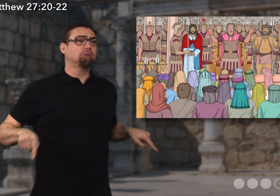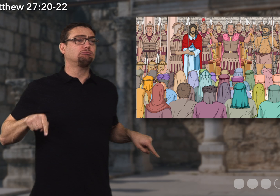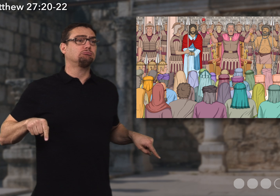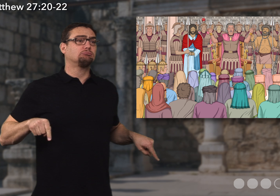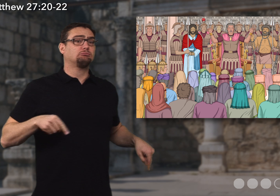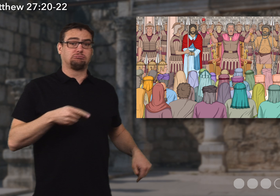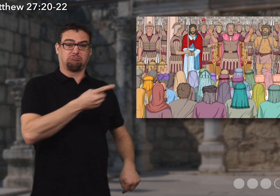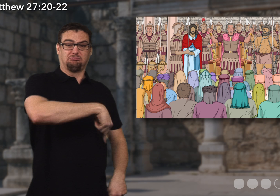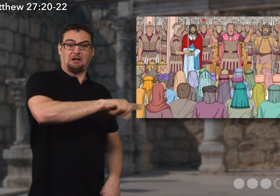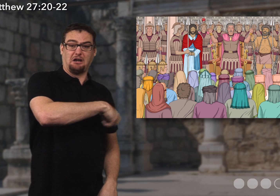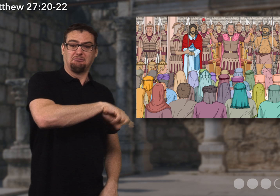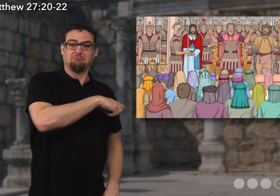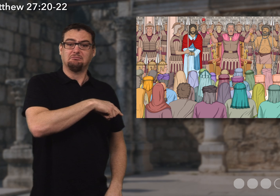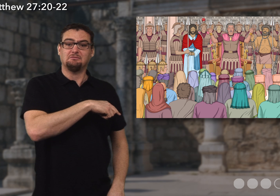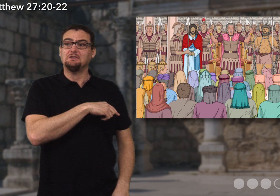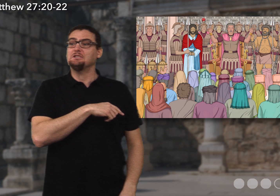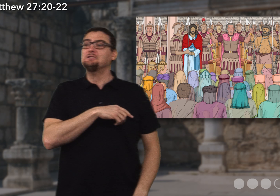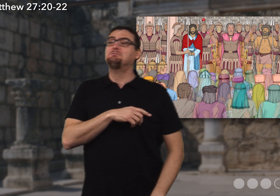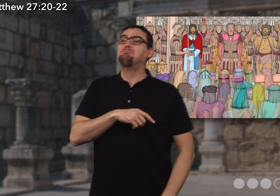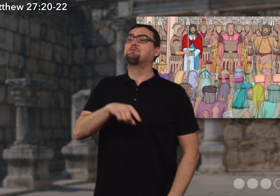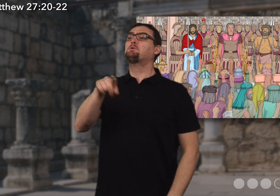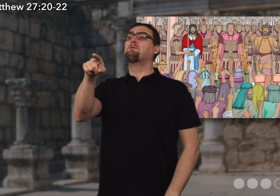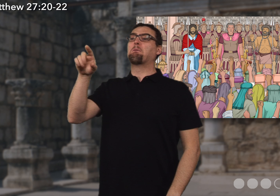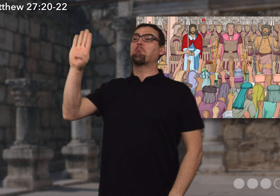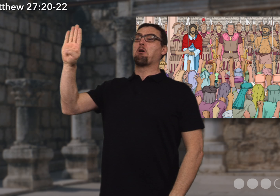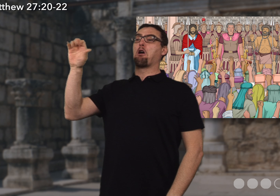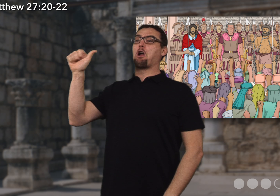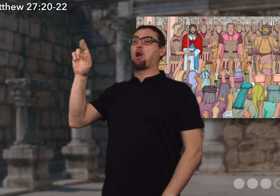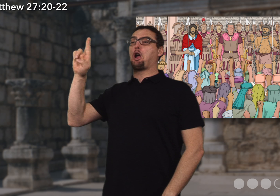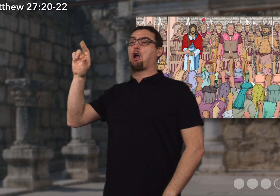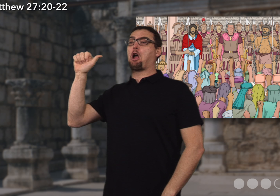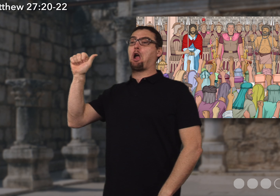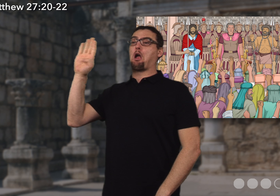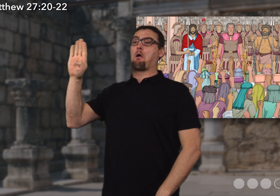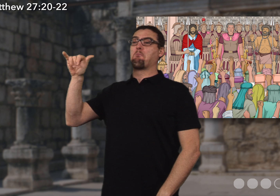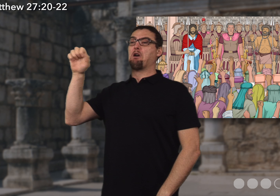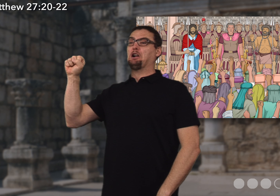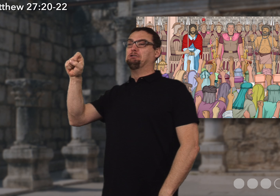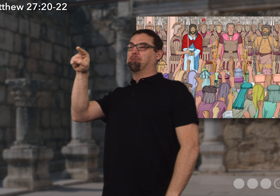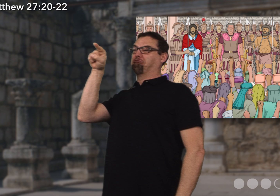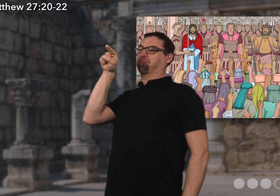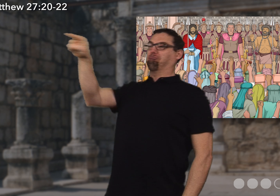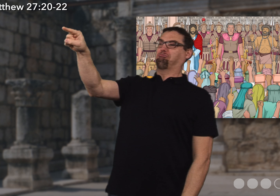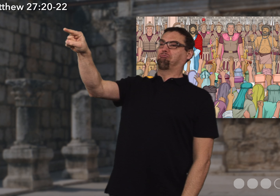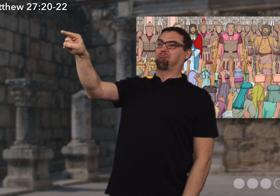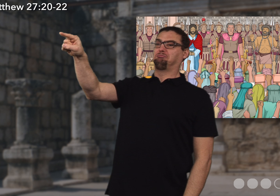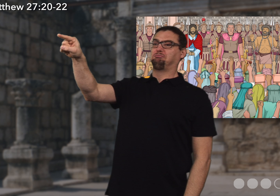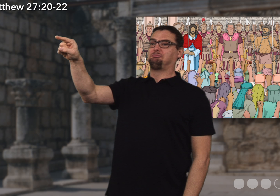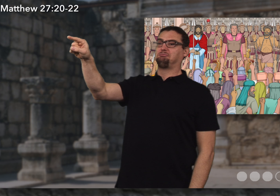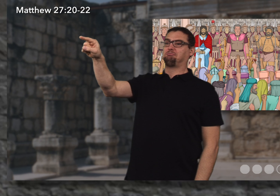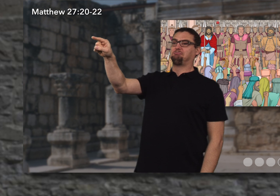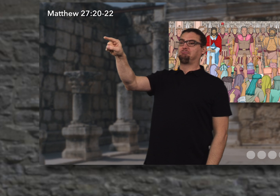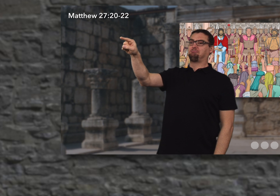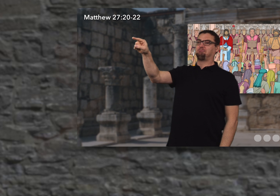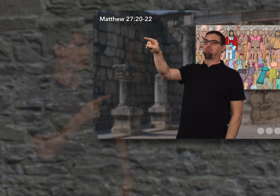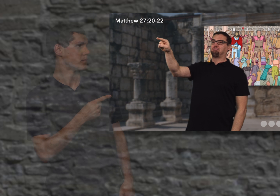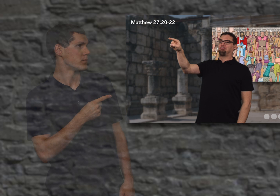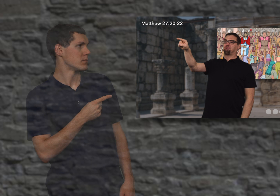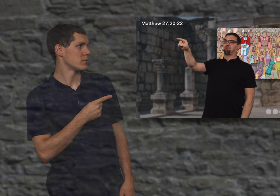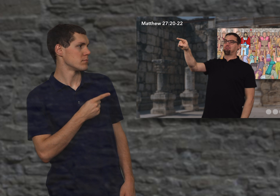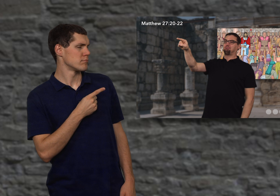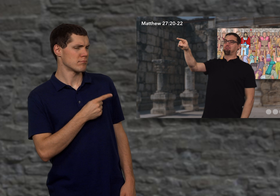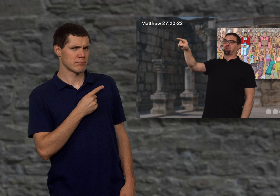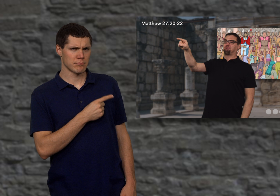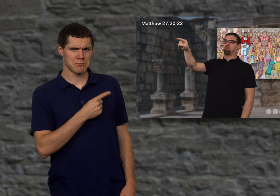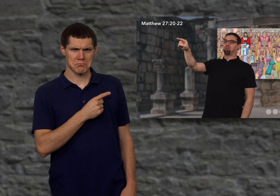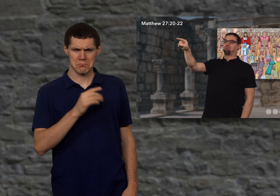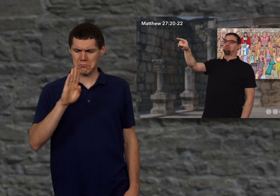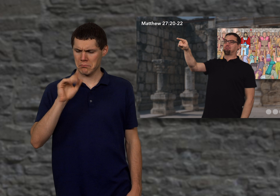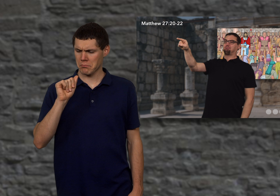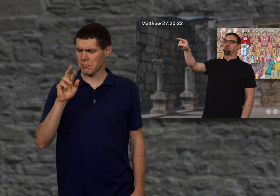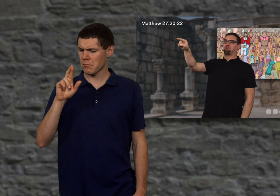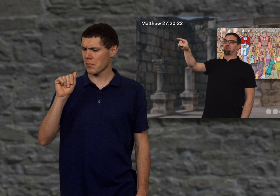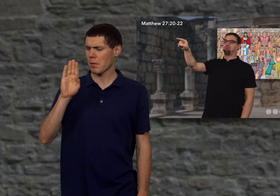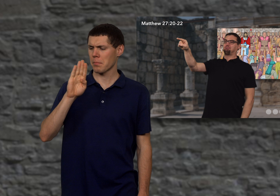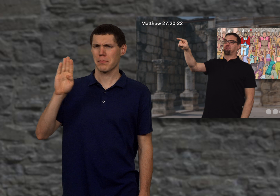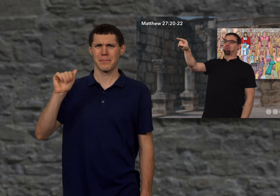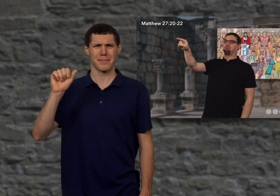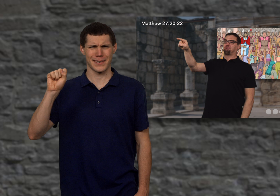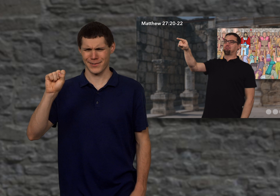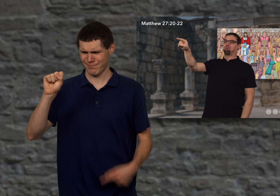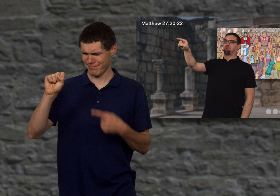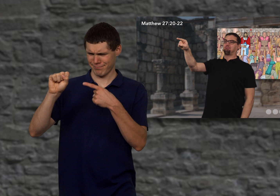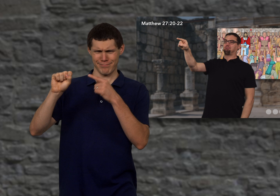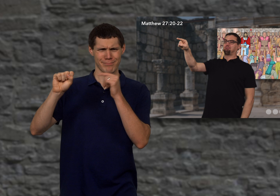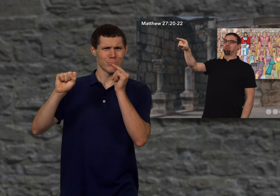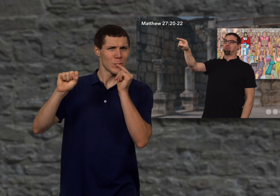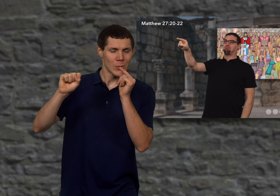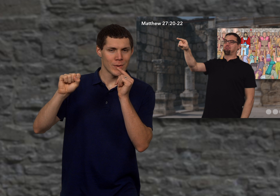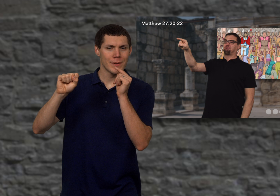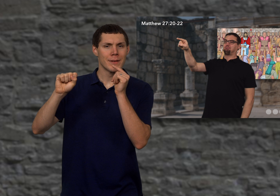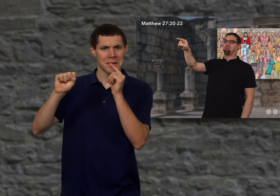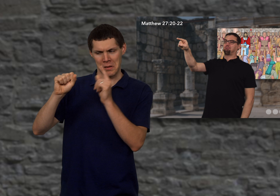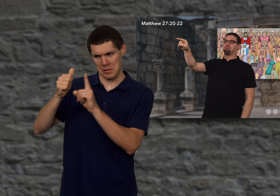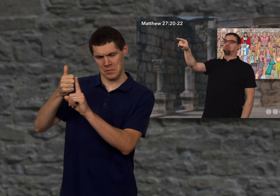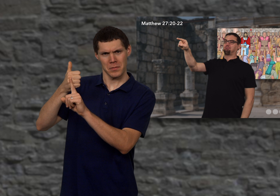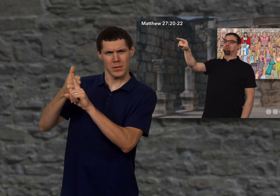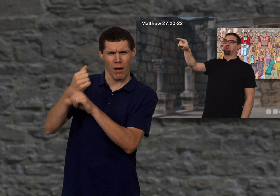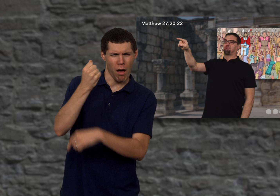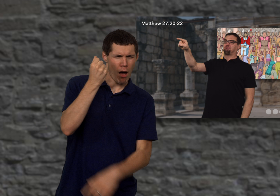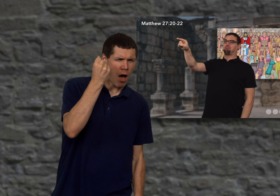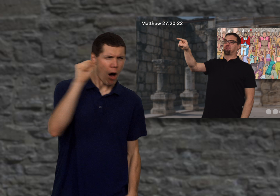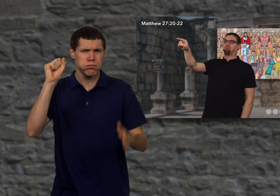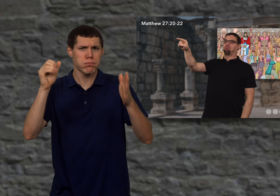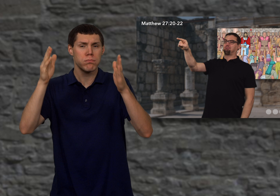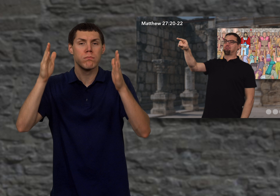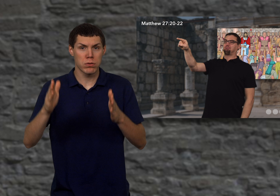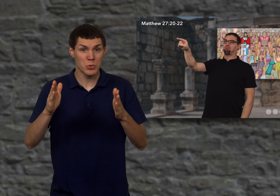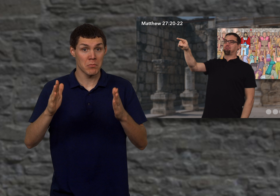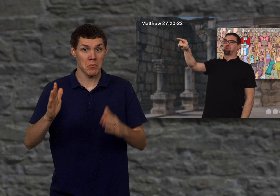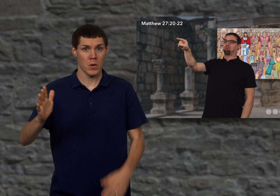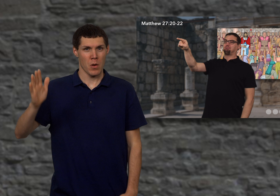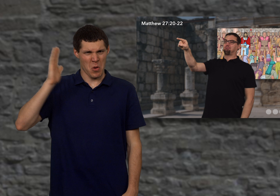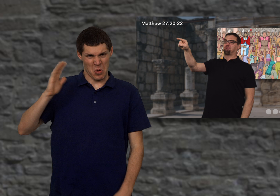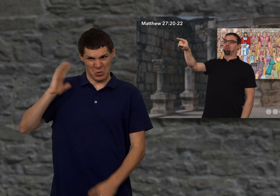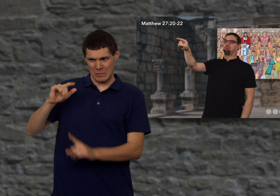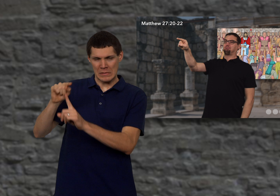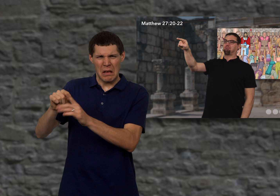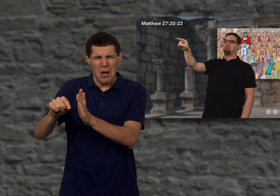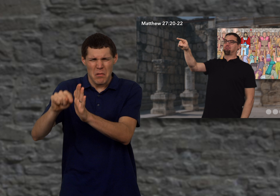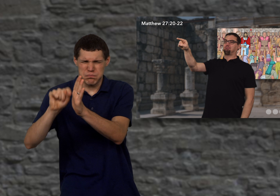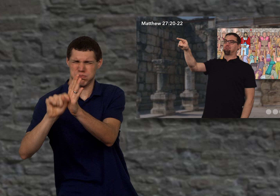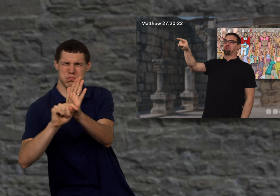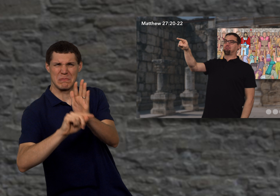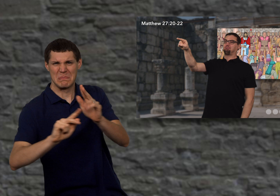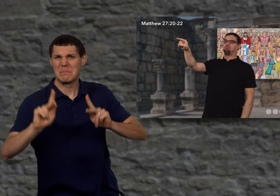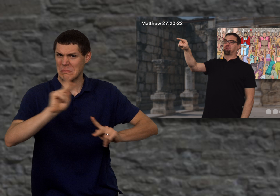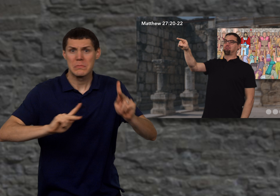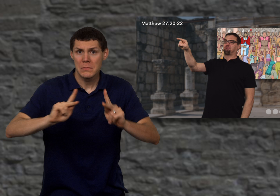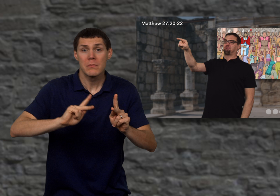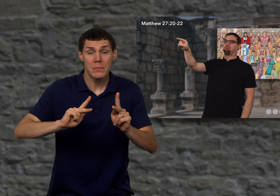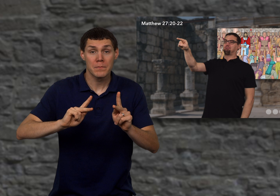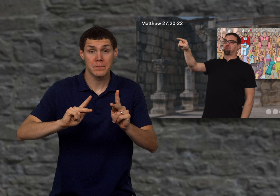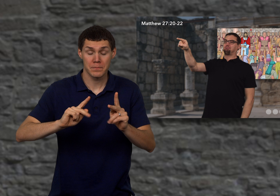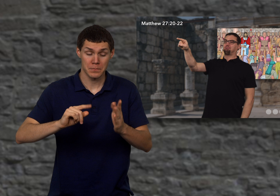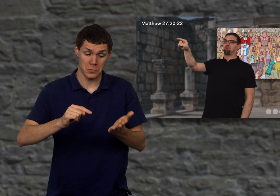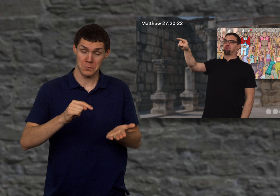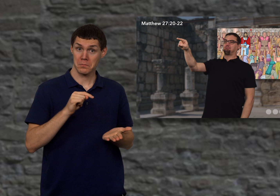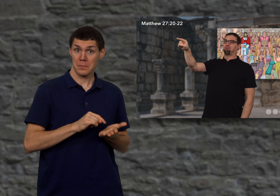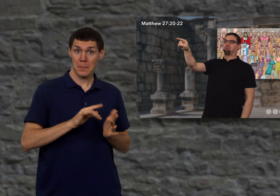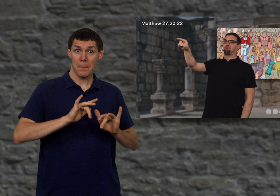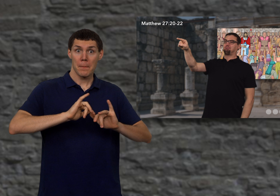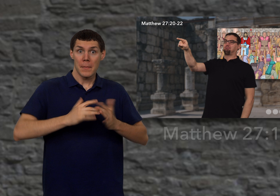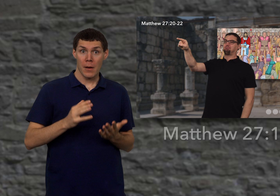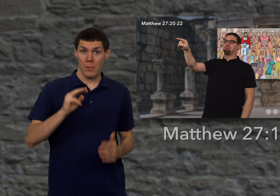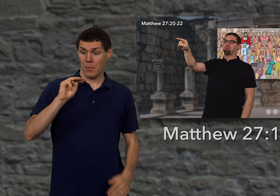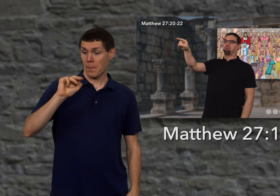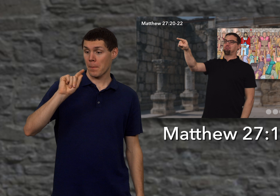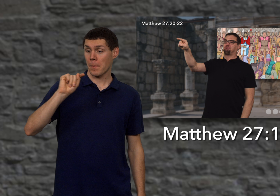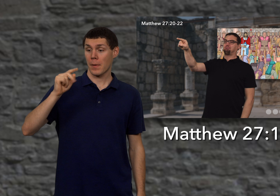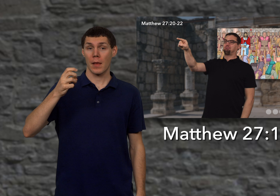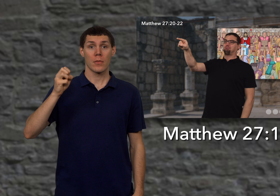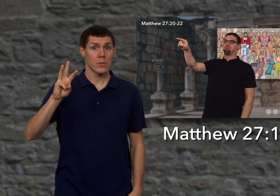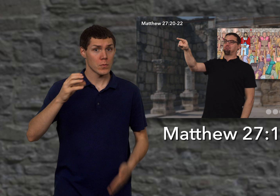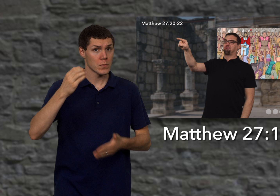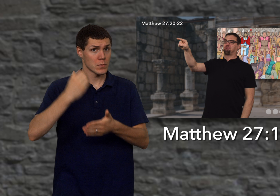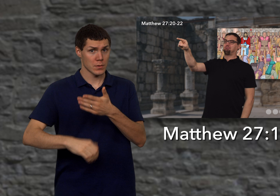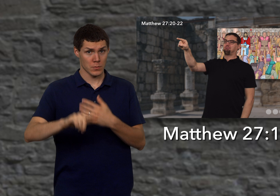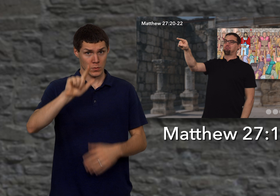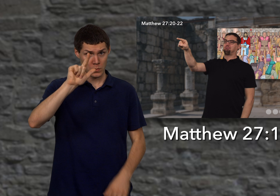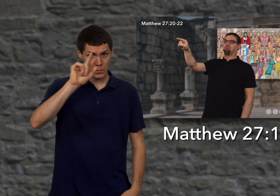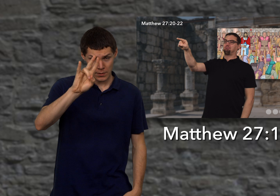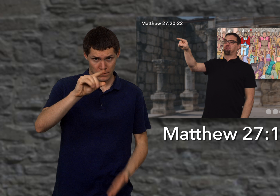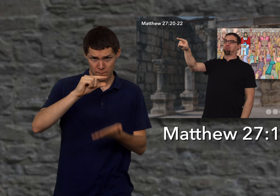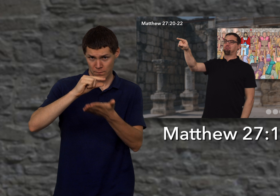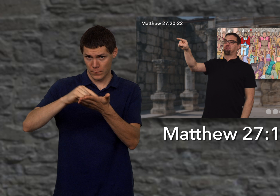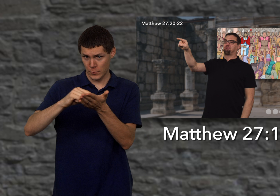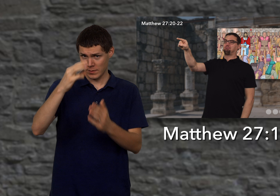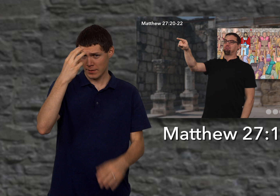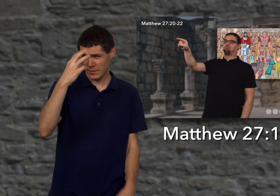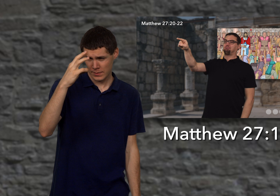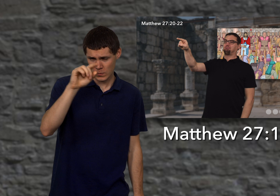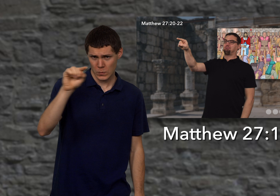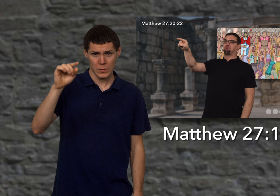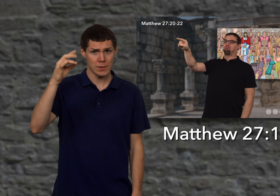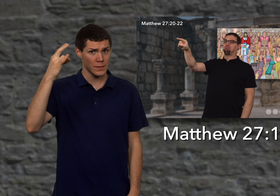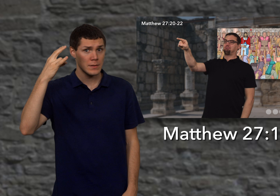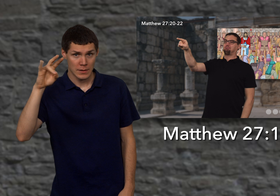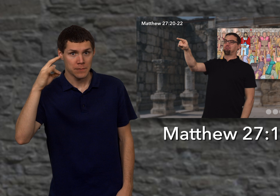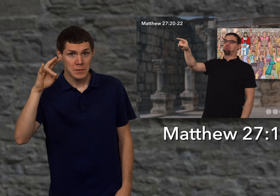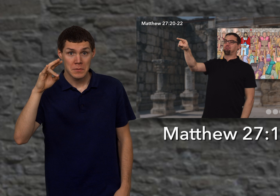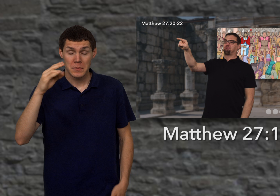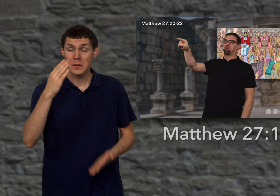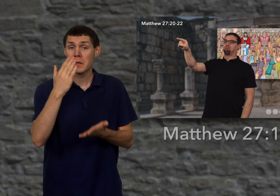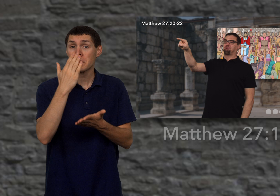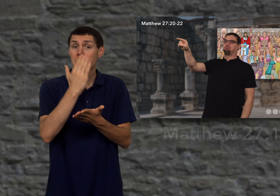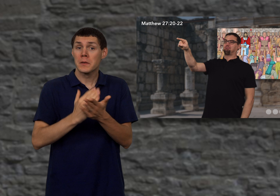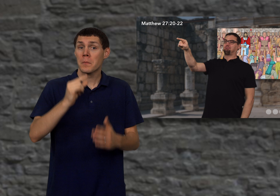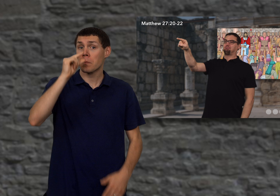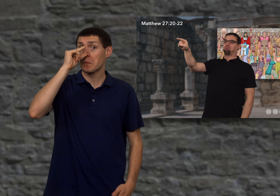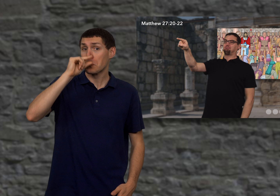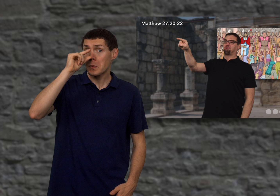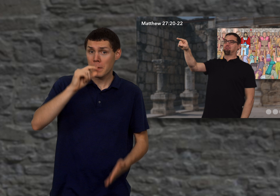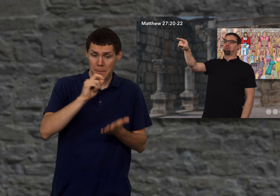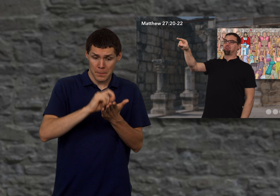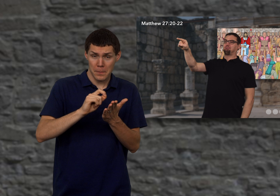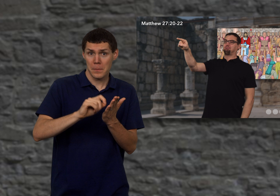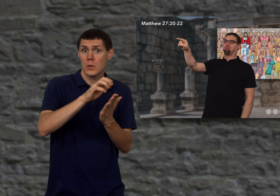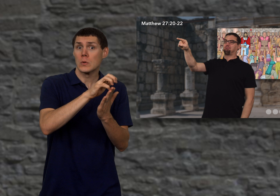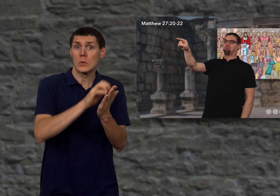“Which of the two do you want me to release to you?” asked the governor.